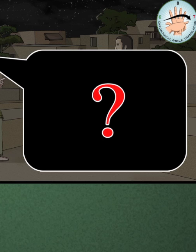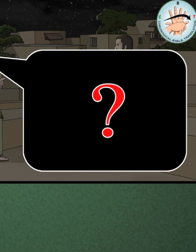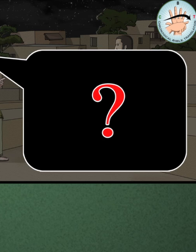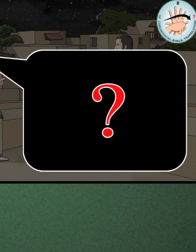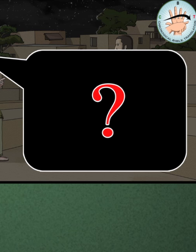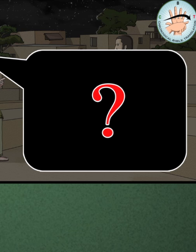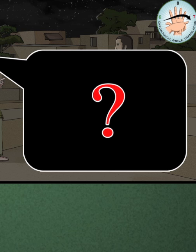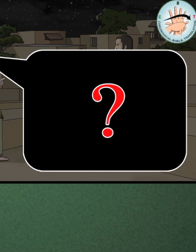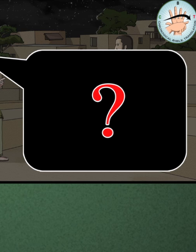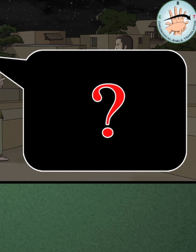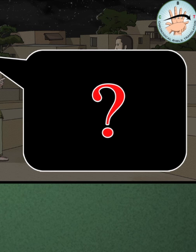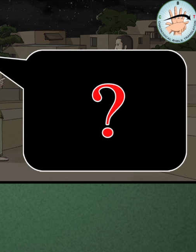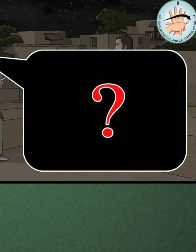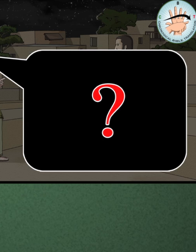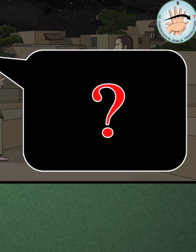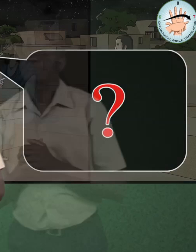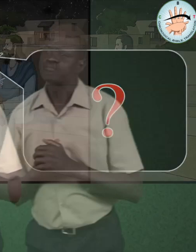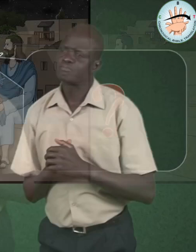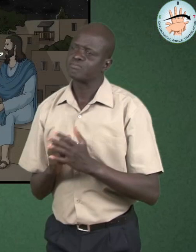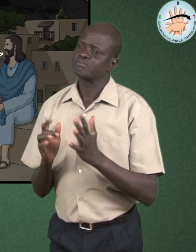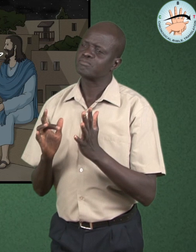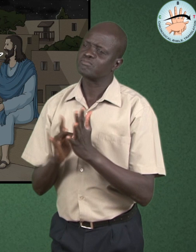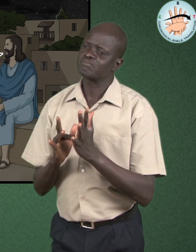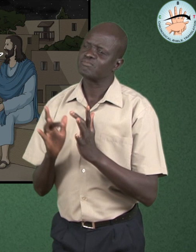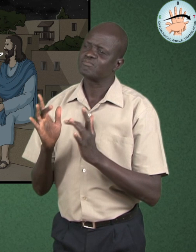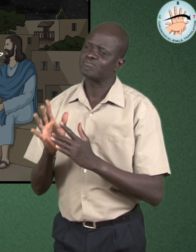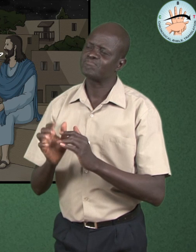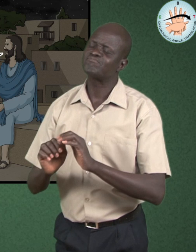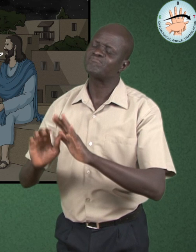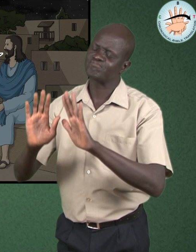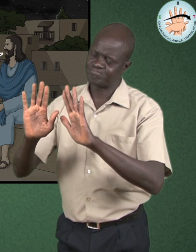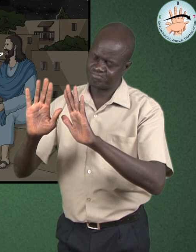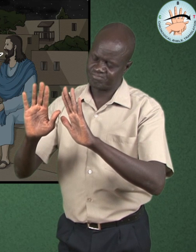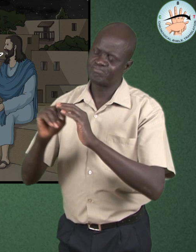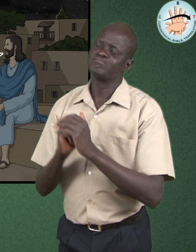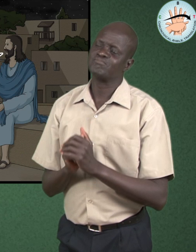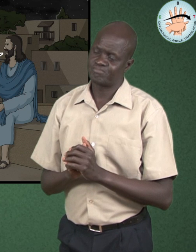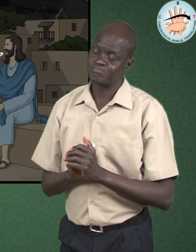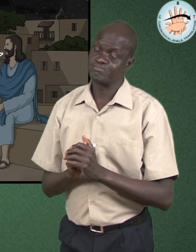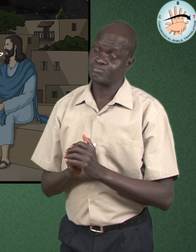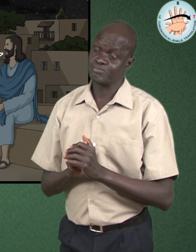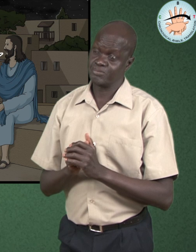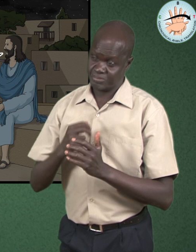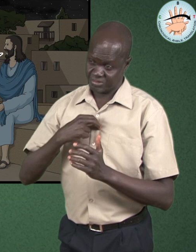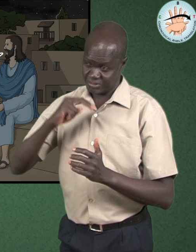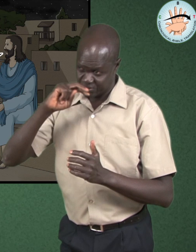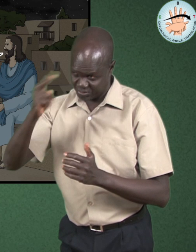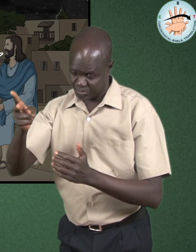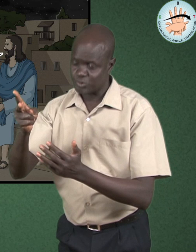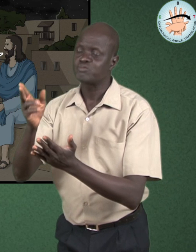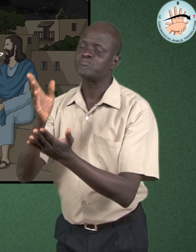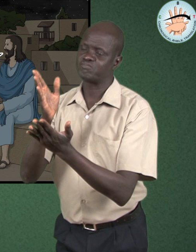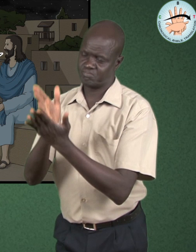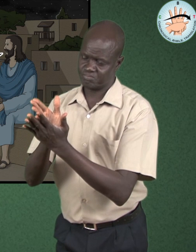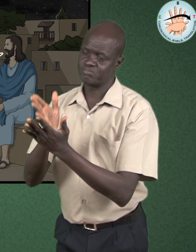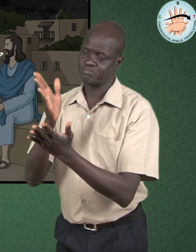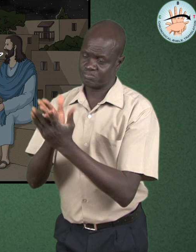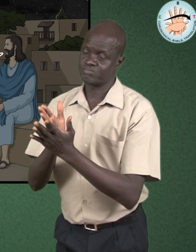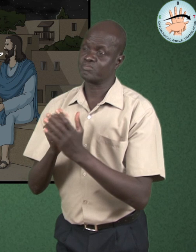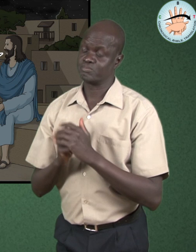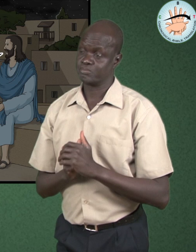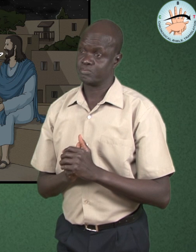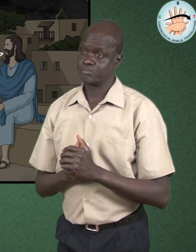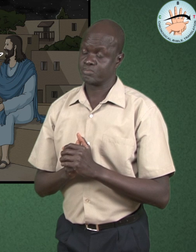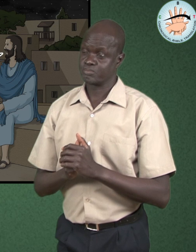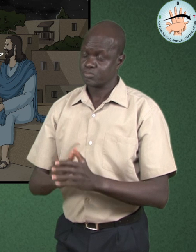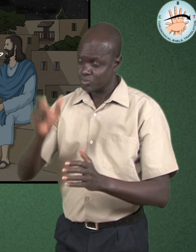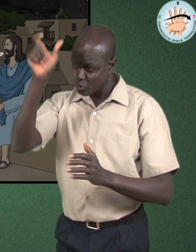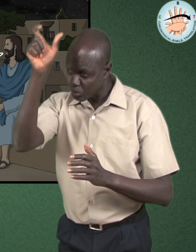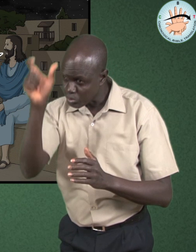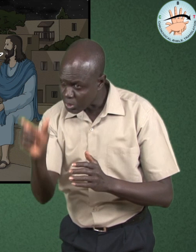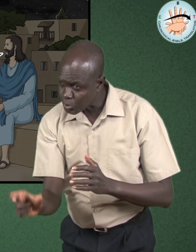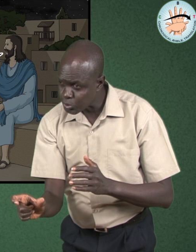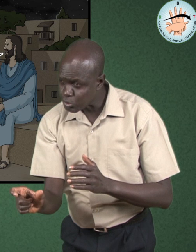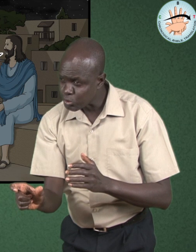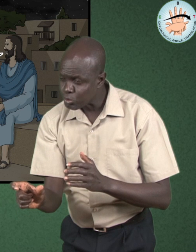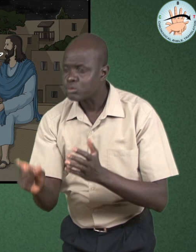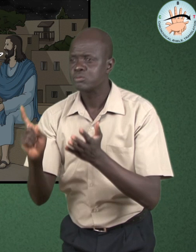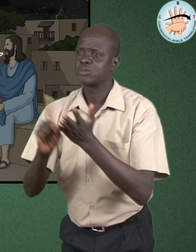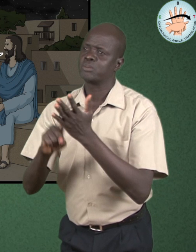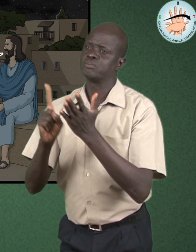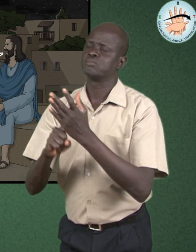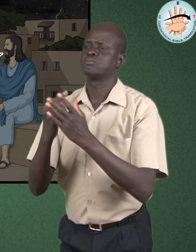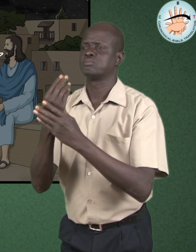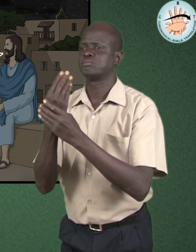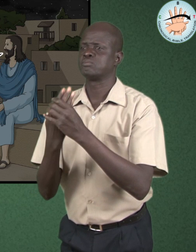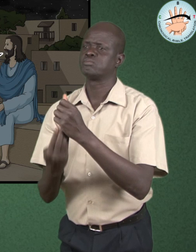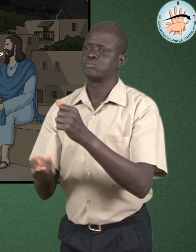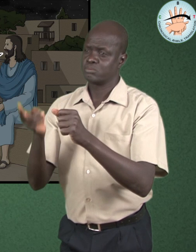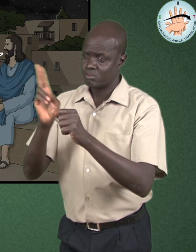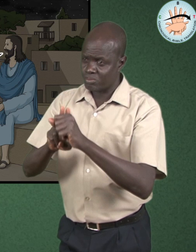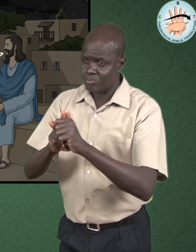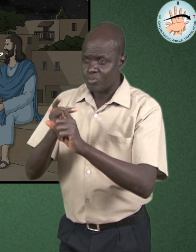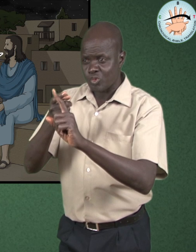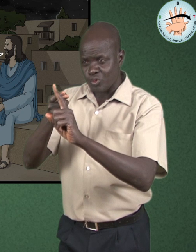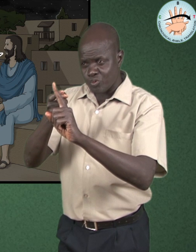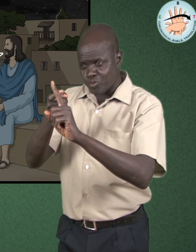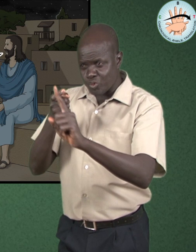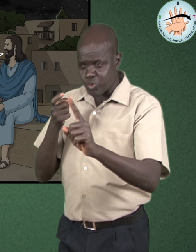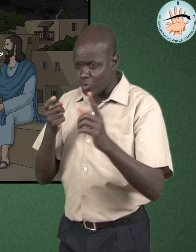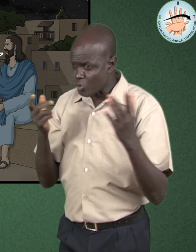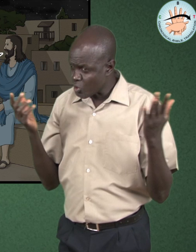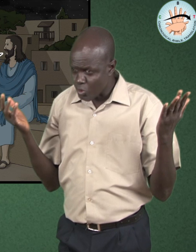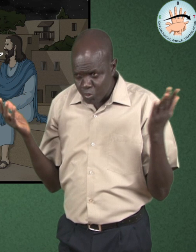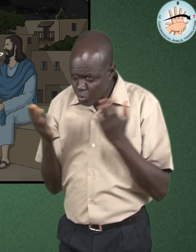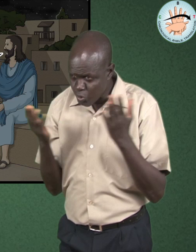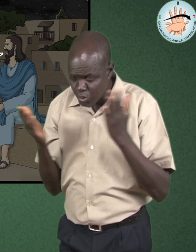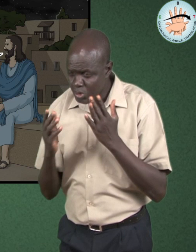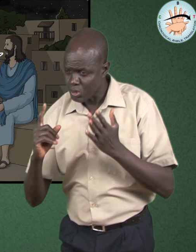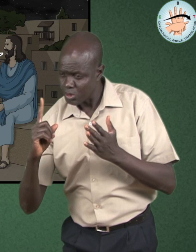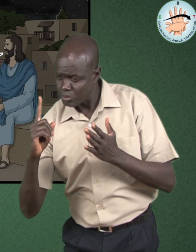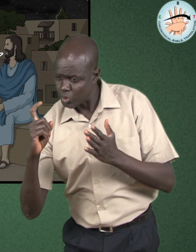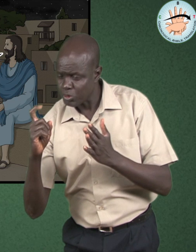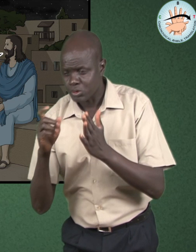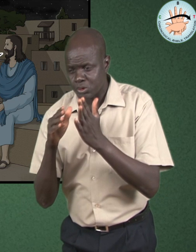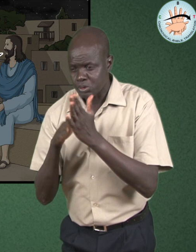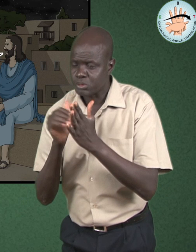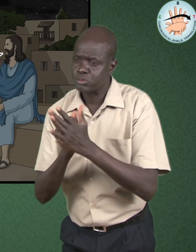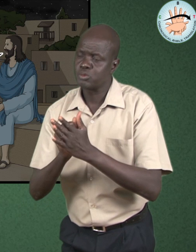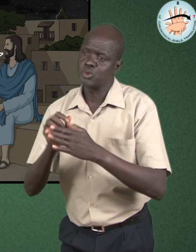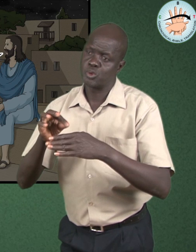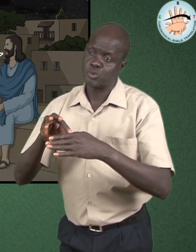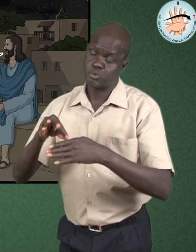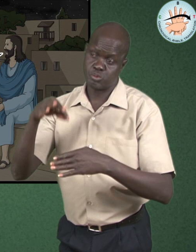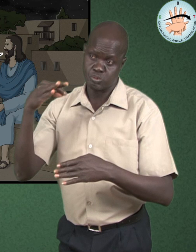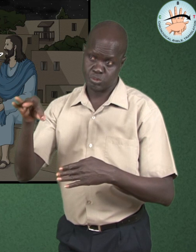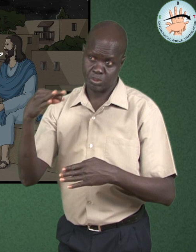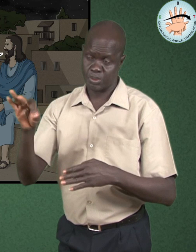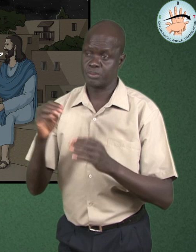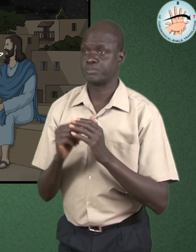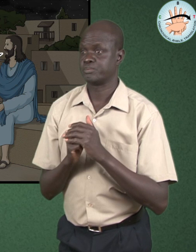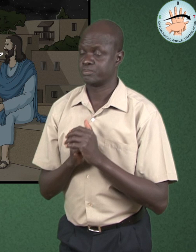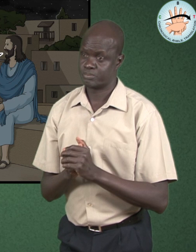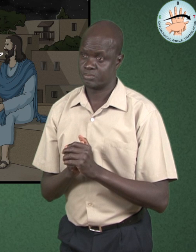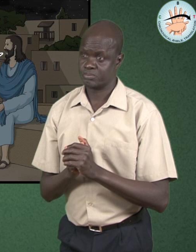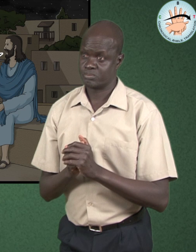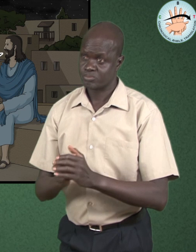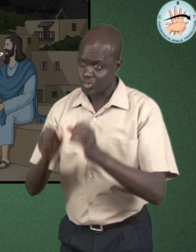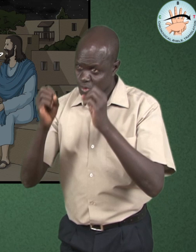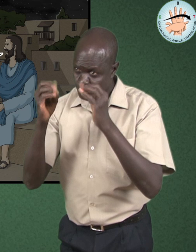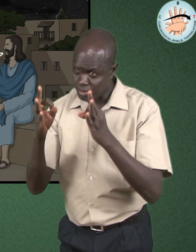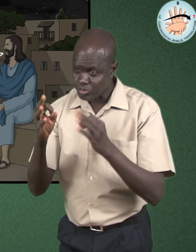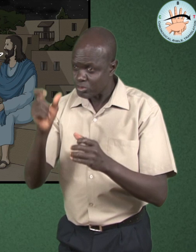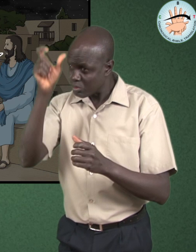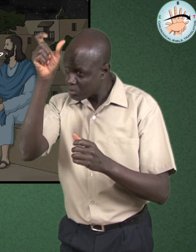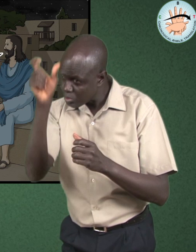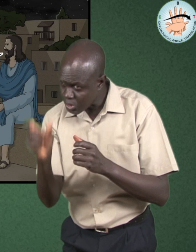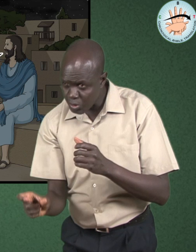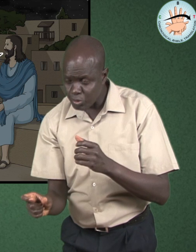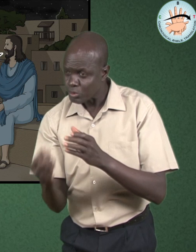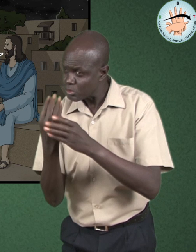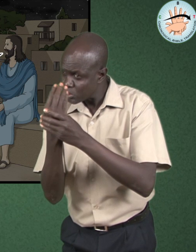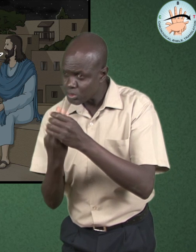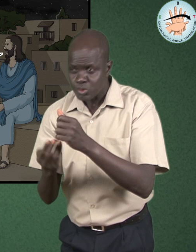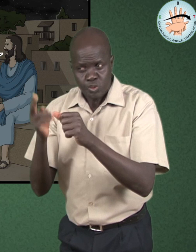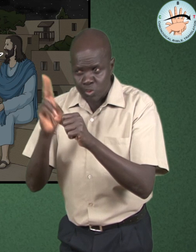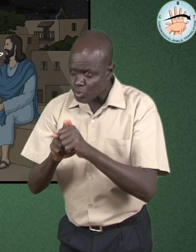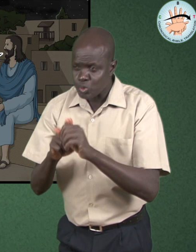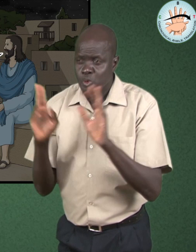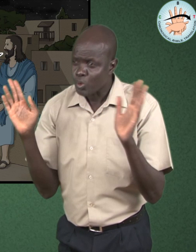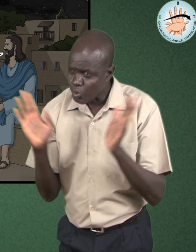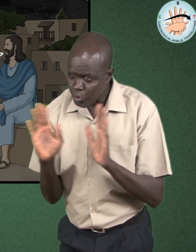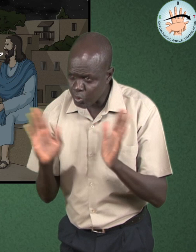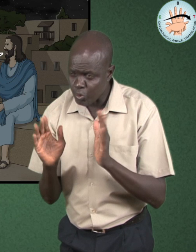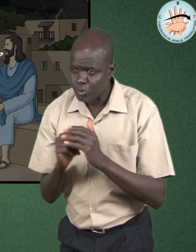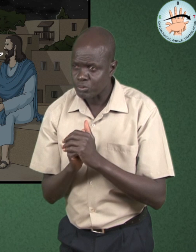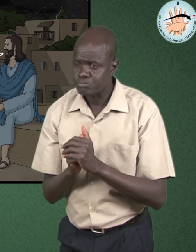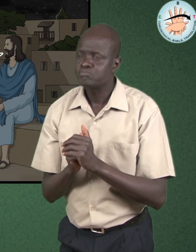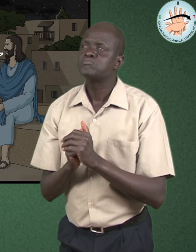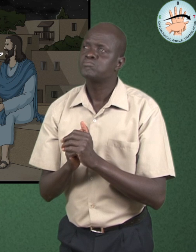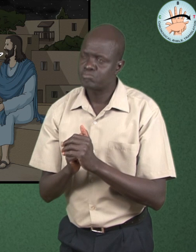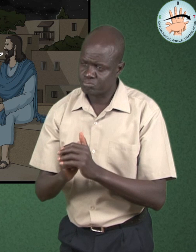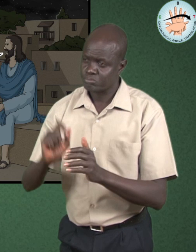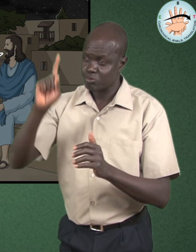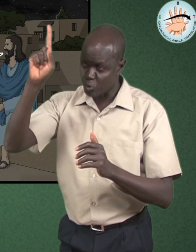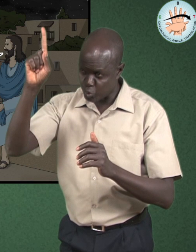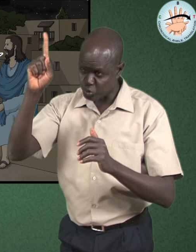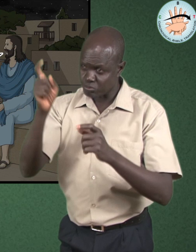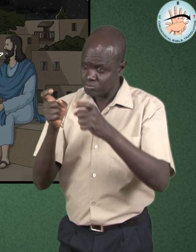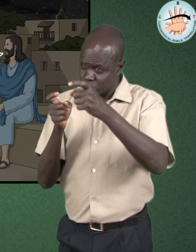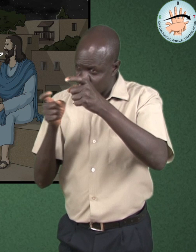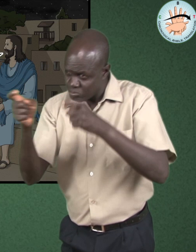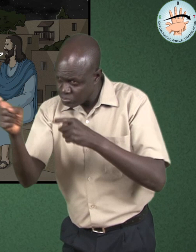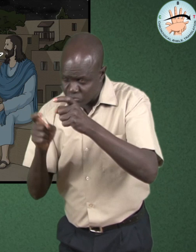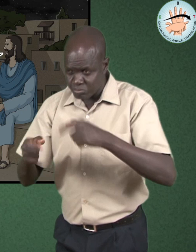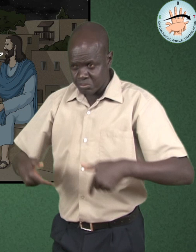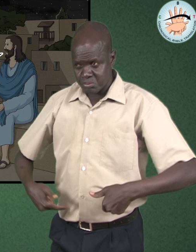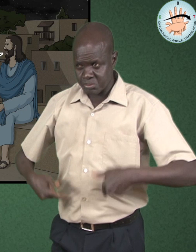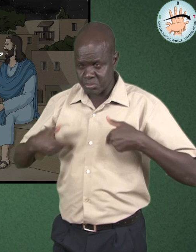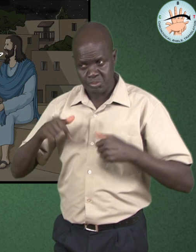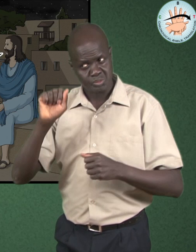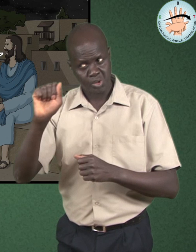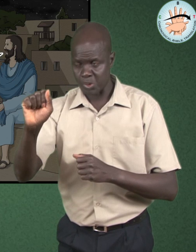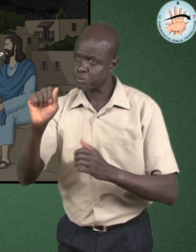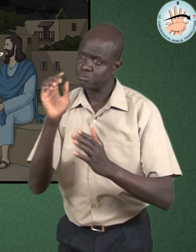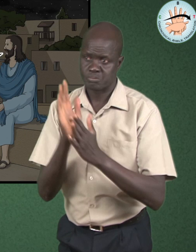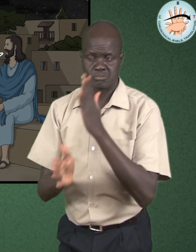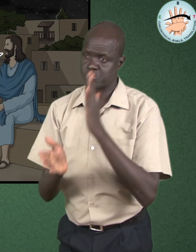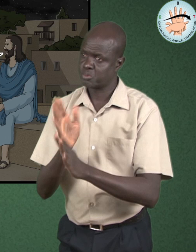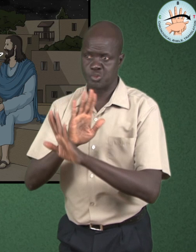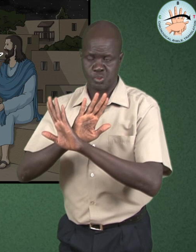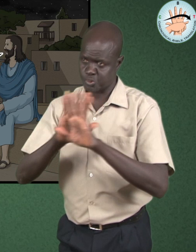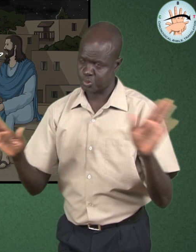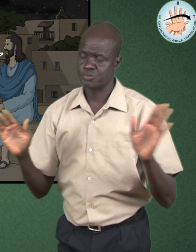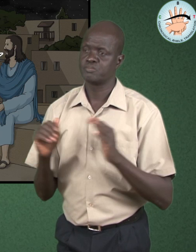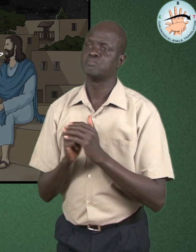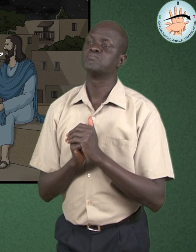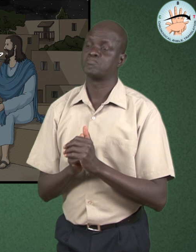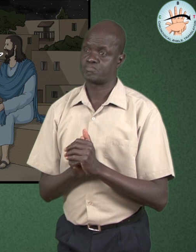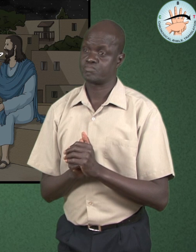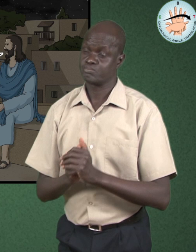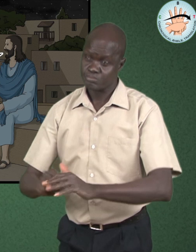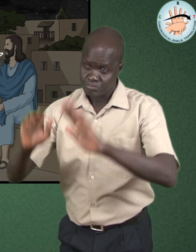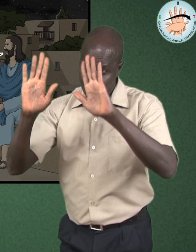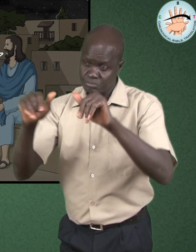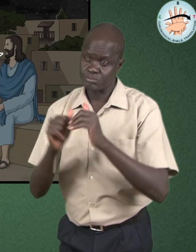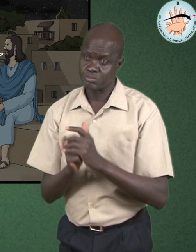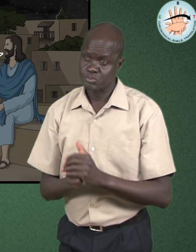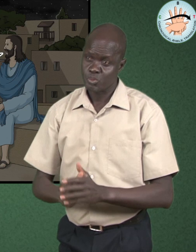Jesus answered, “Truly, truly, I tell you, no one can enter the kingdom of God unless he is born of water and the Spirit.